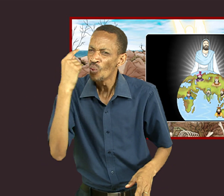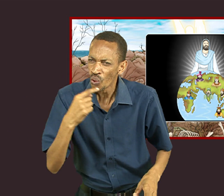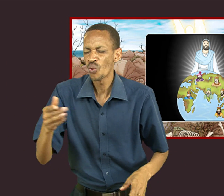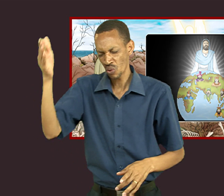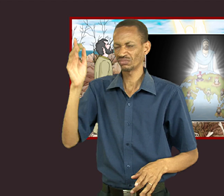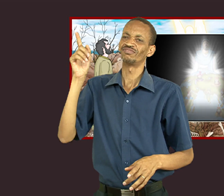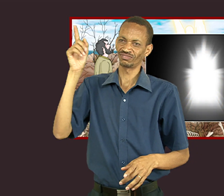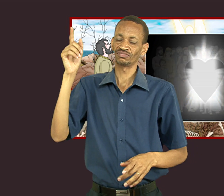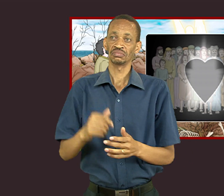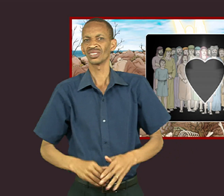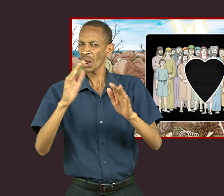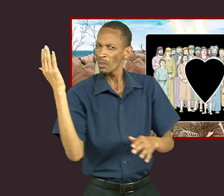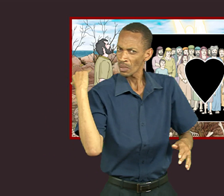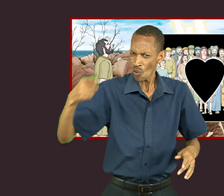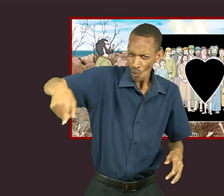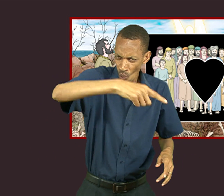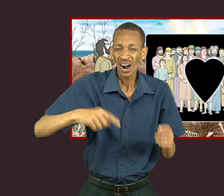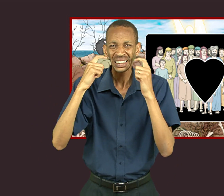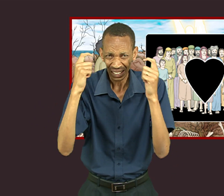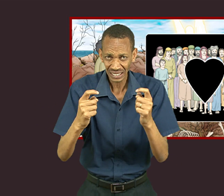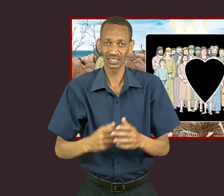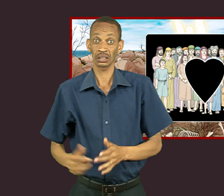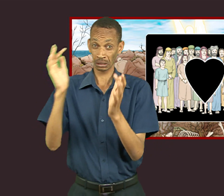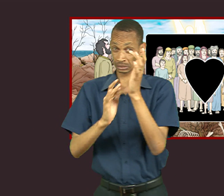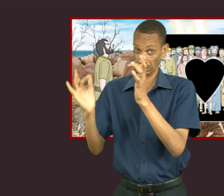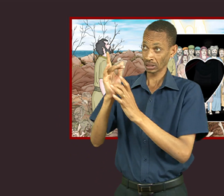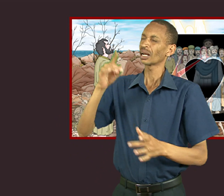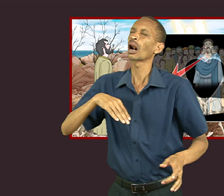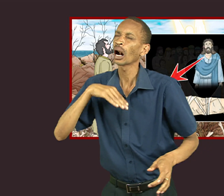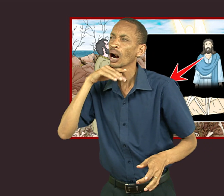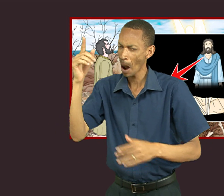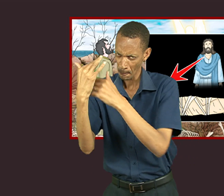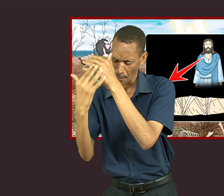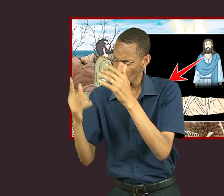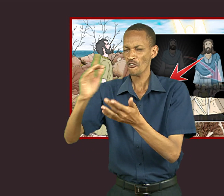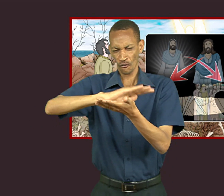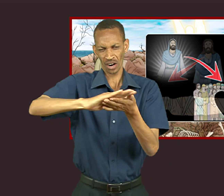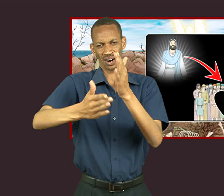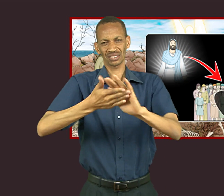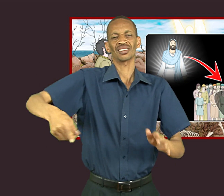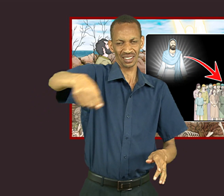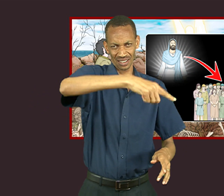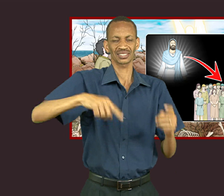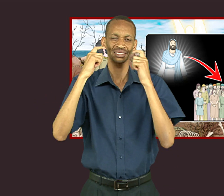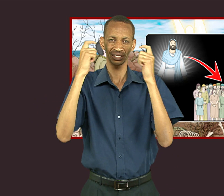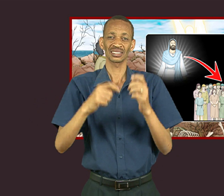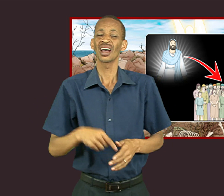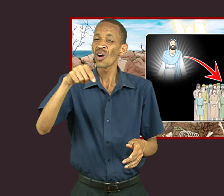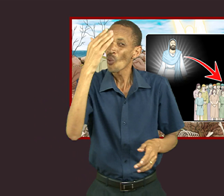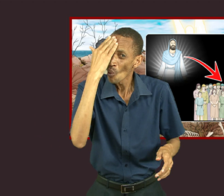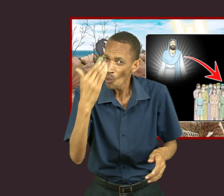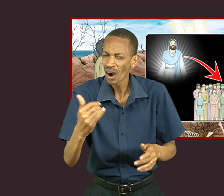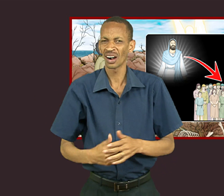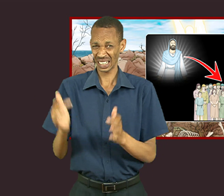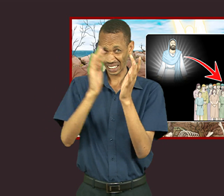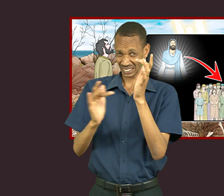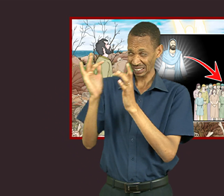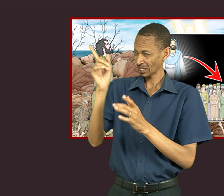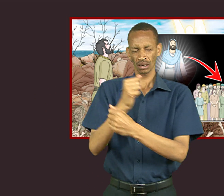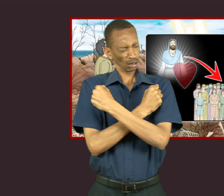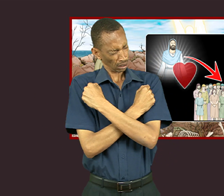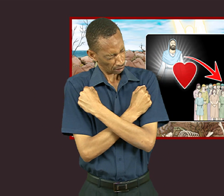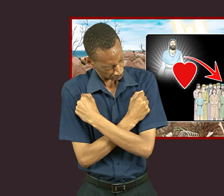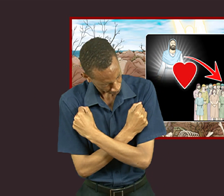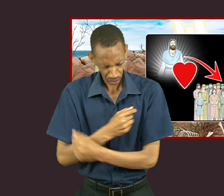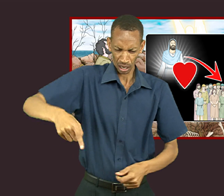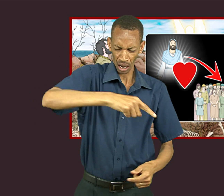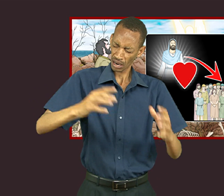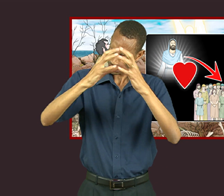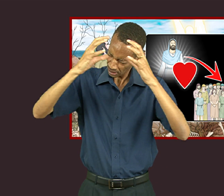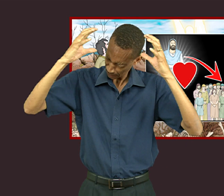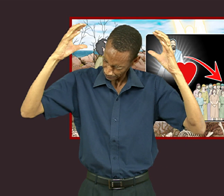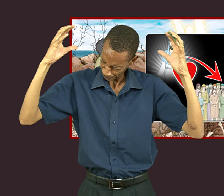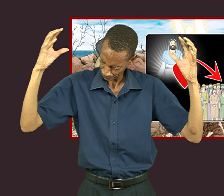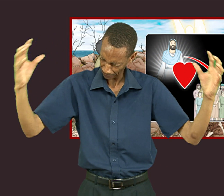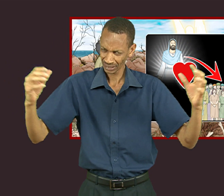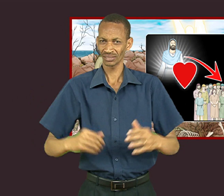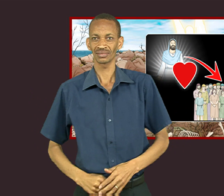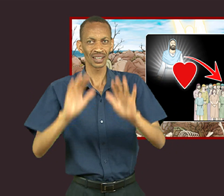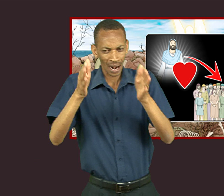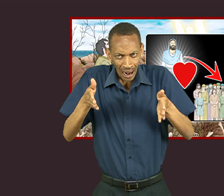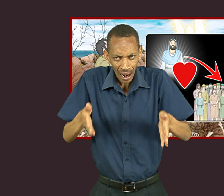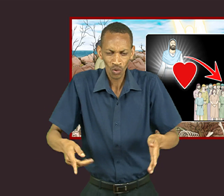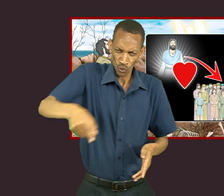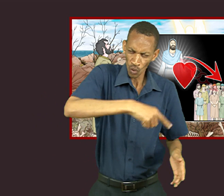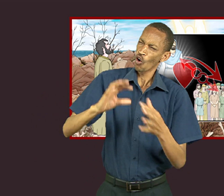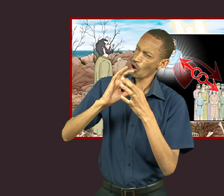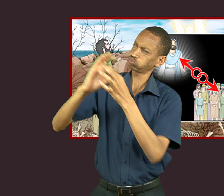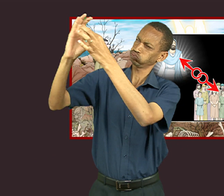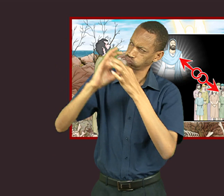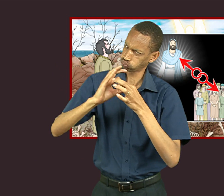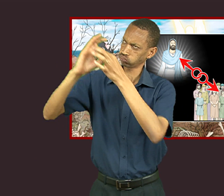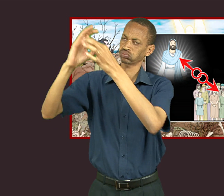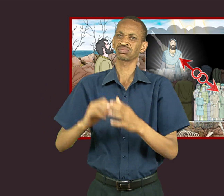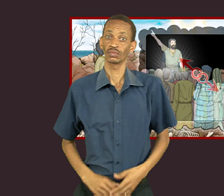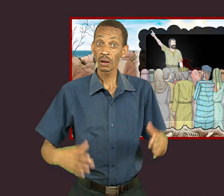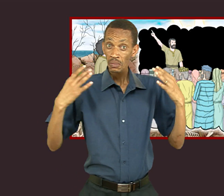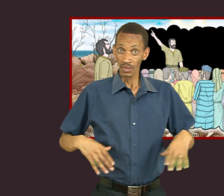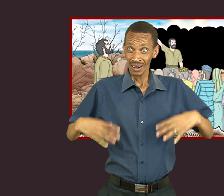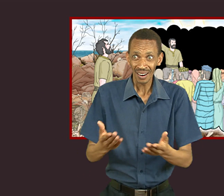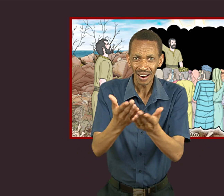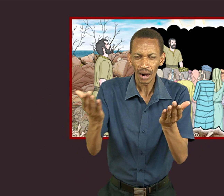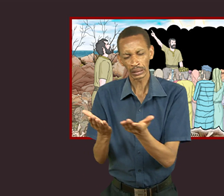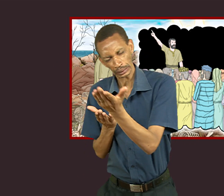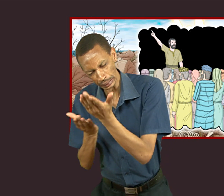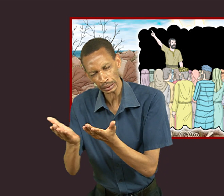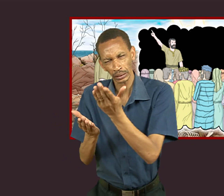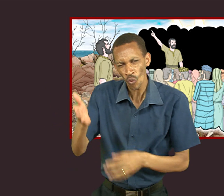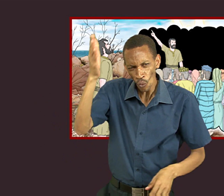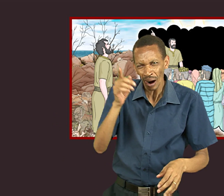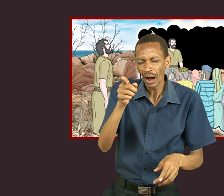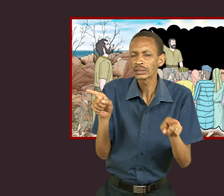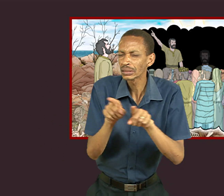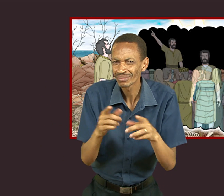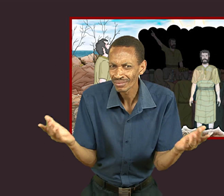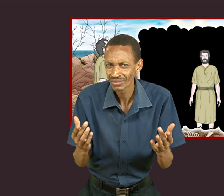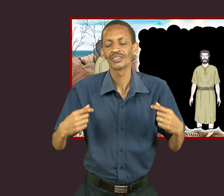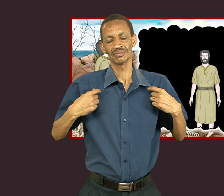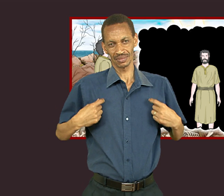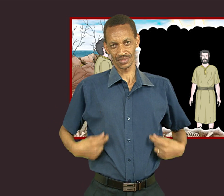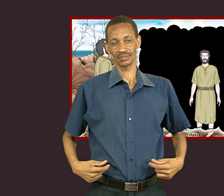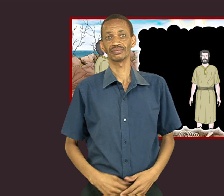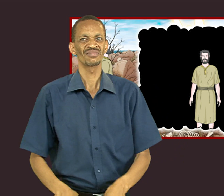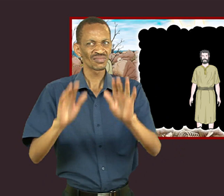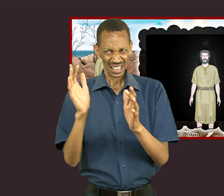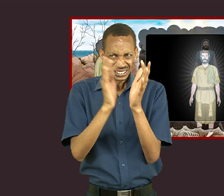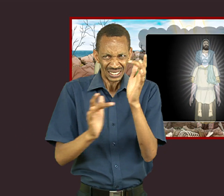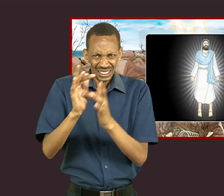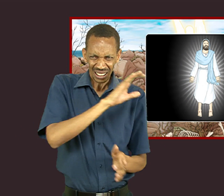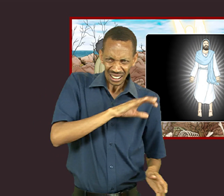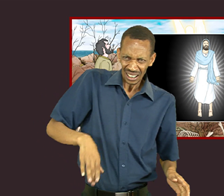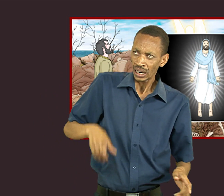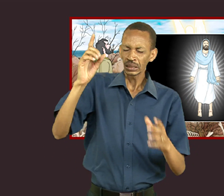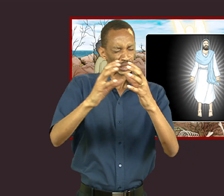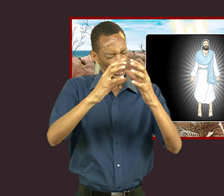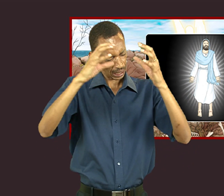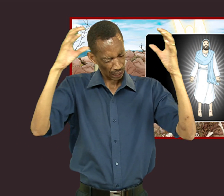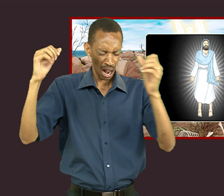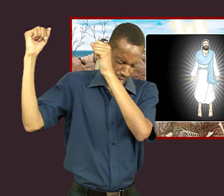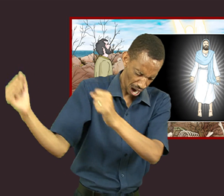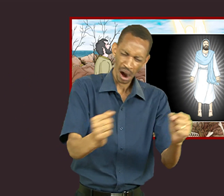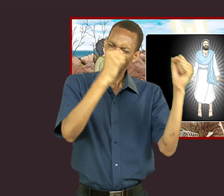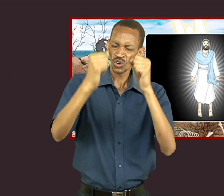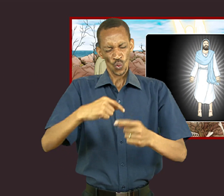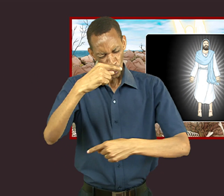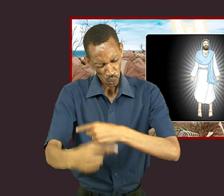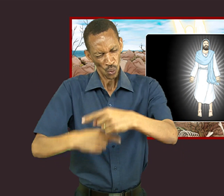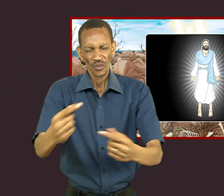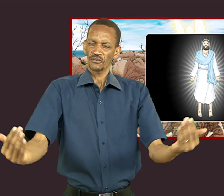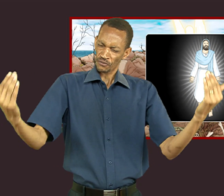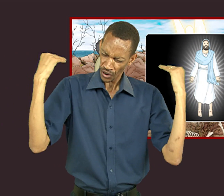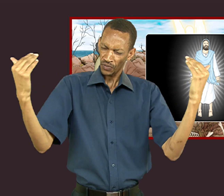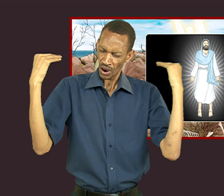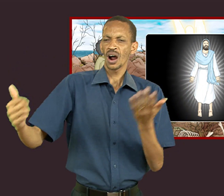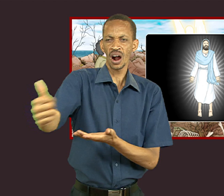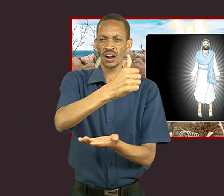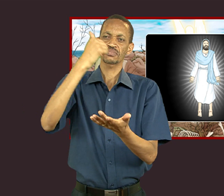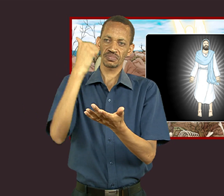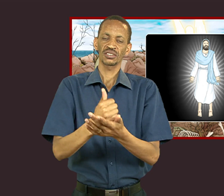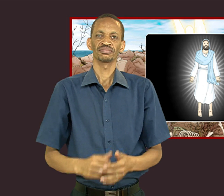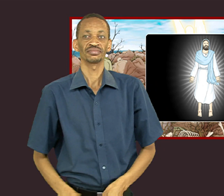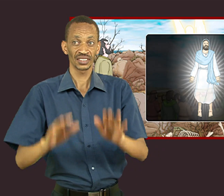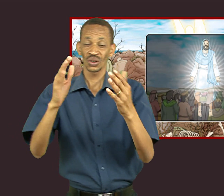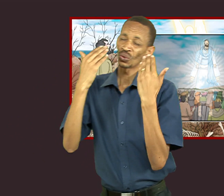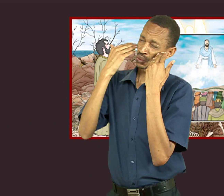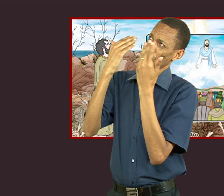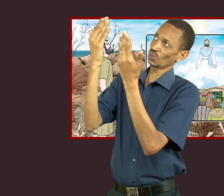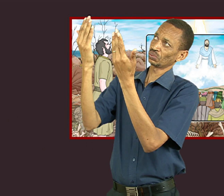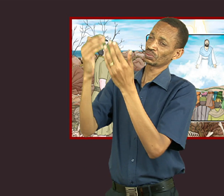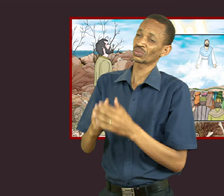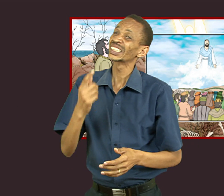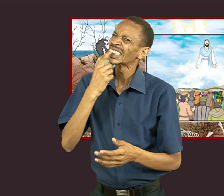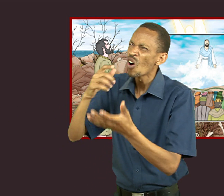To Him who loves us and has released us from our sins by His blood, who has made us to be a kingdom, priests to His God and Father—to Him be the glory and power forever and ever!